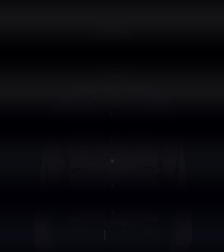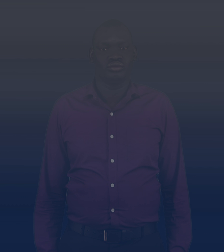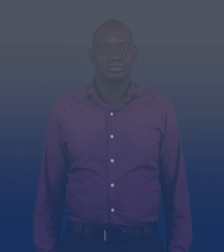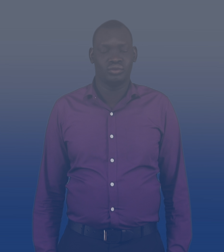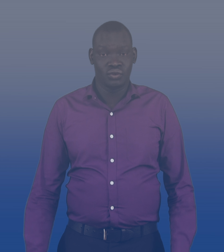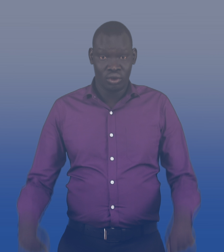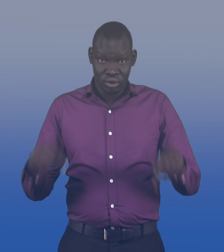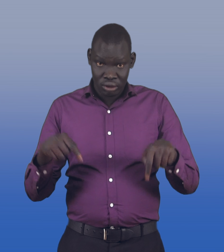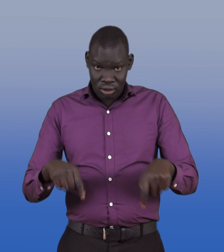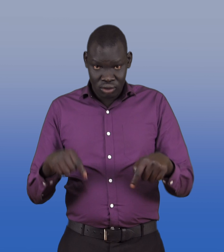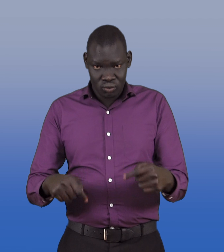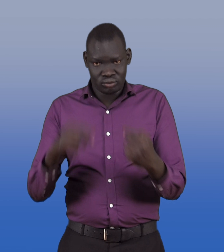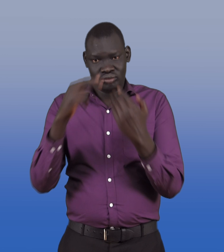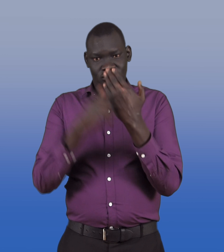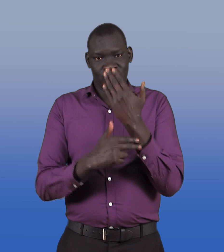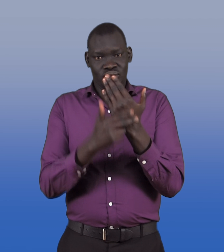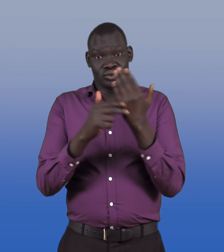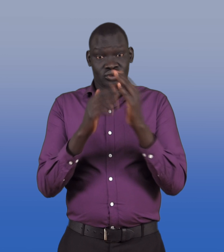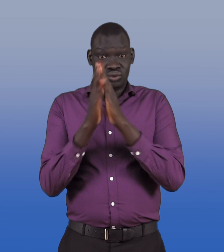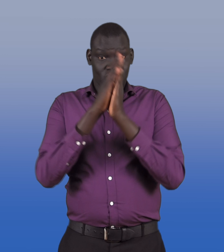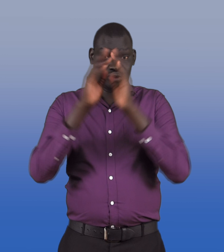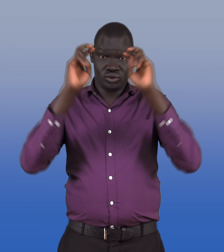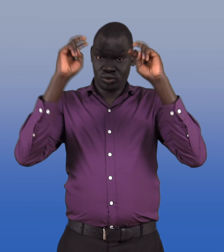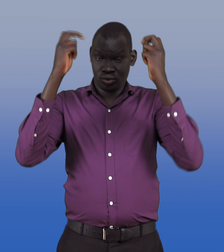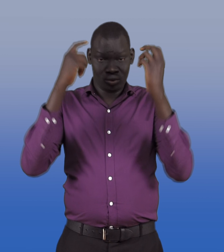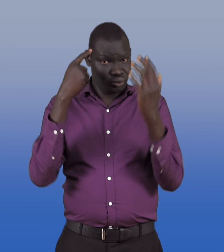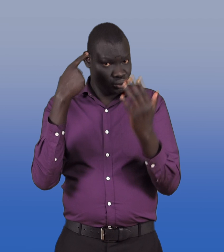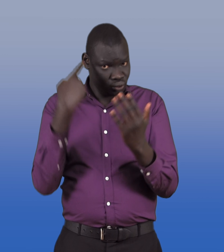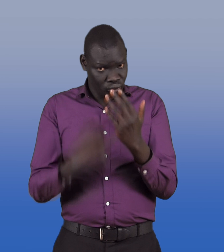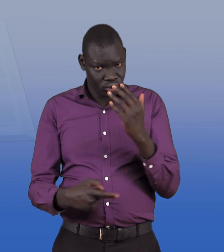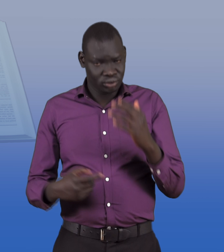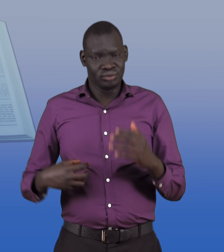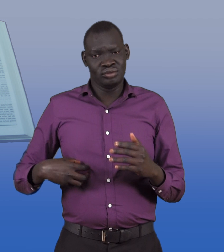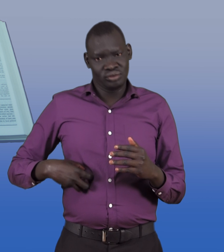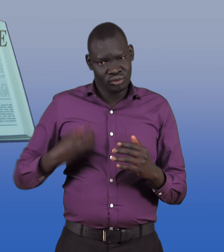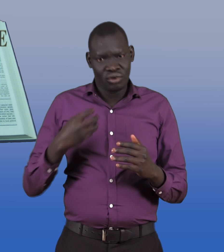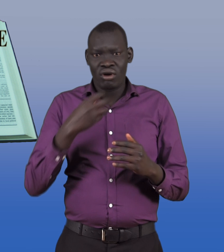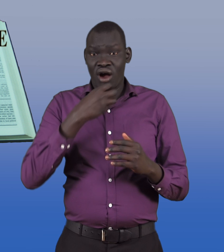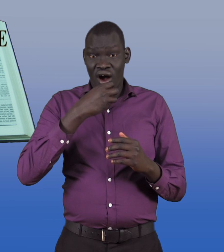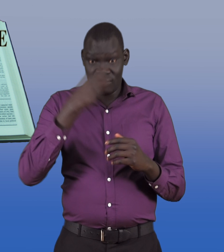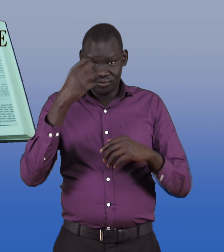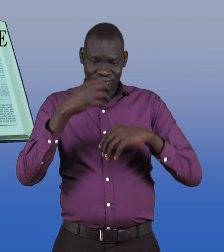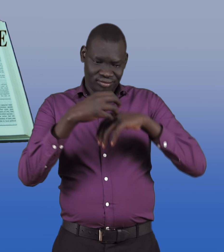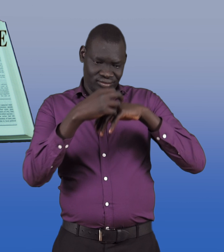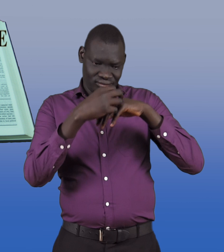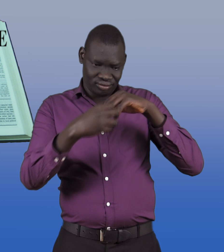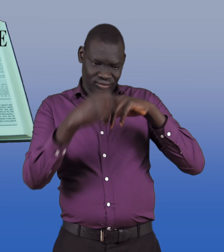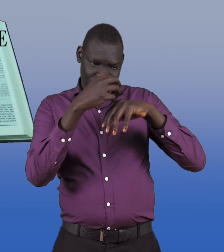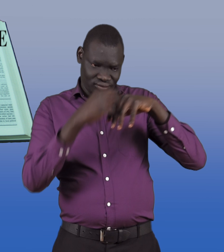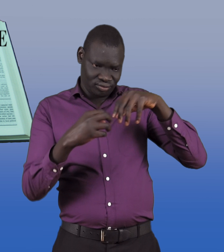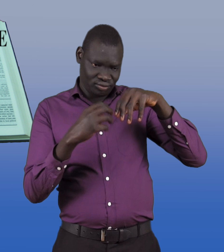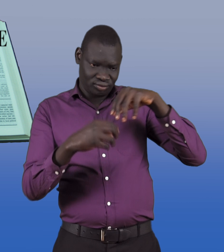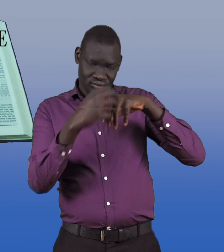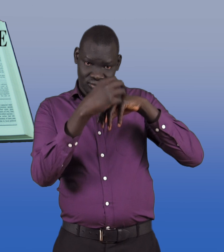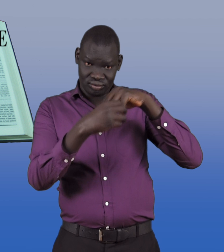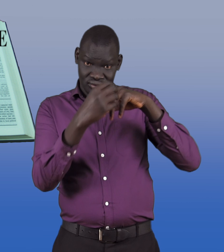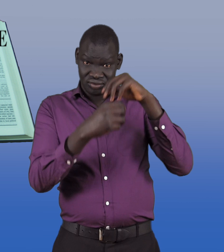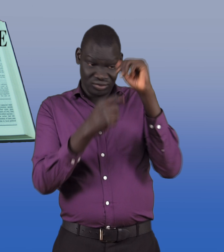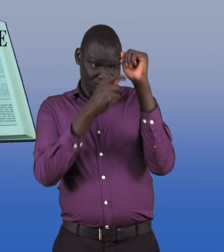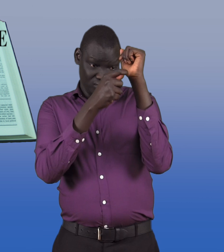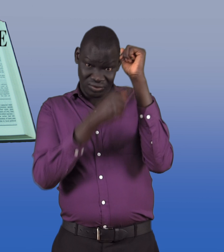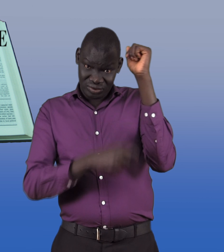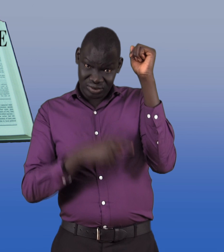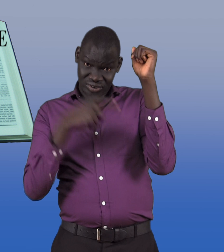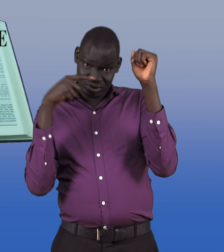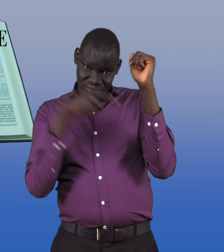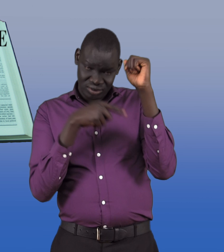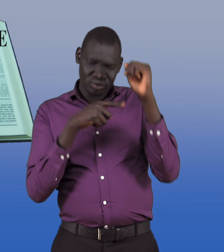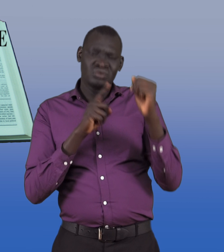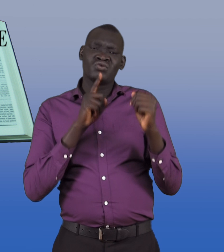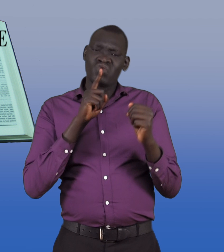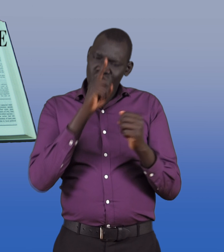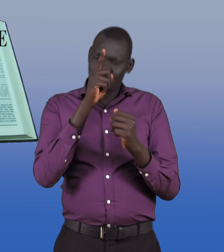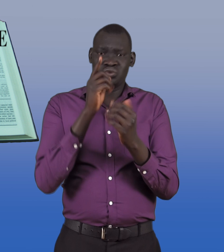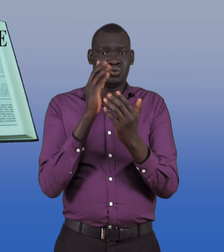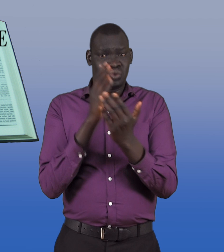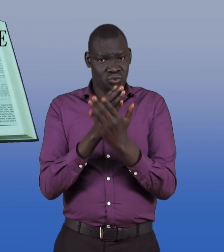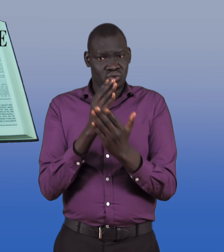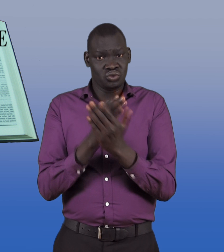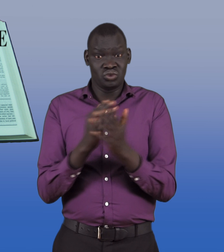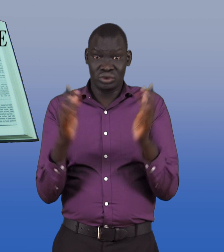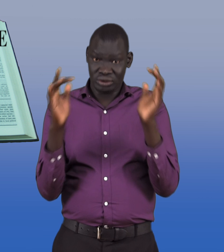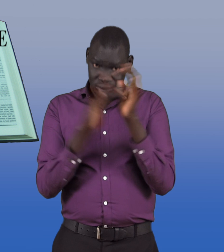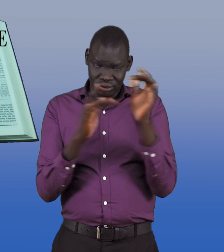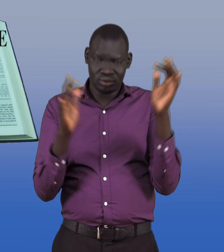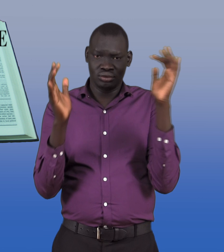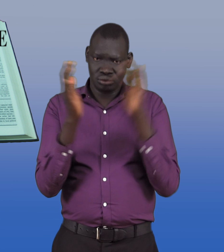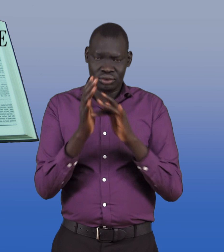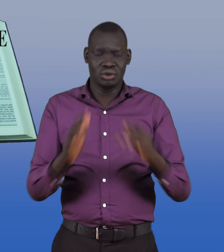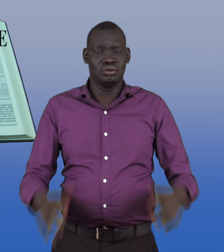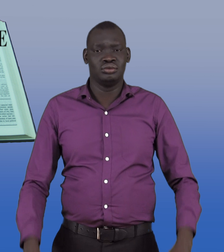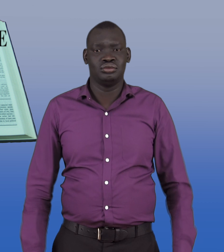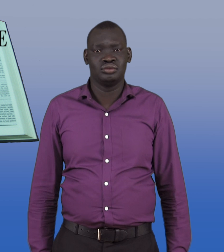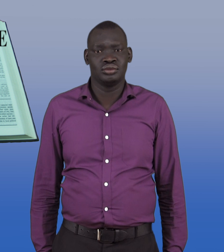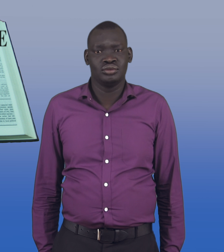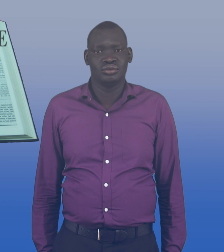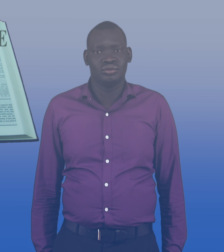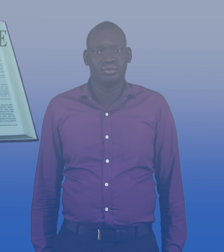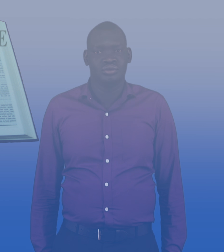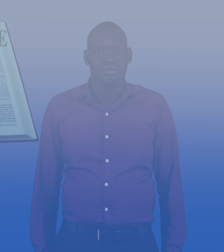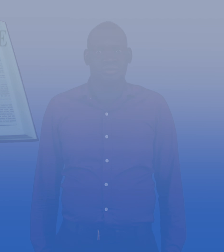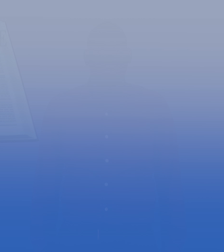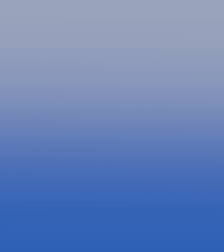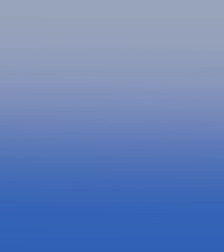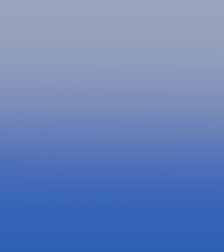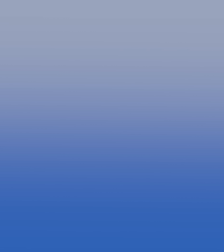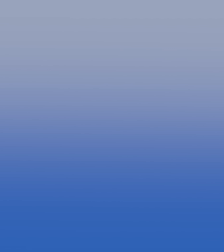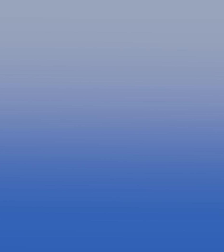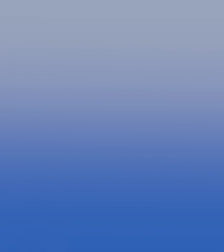Jesus is the true vine